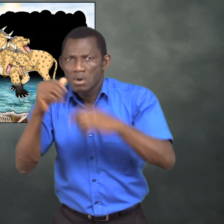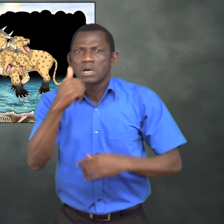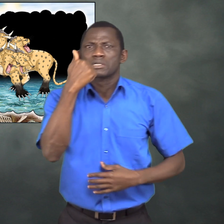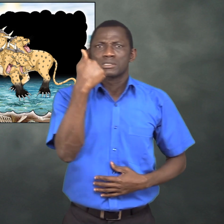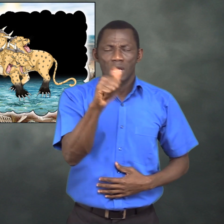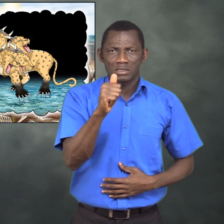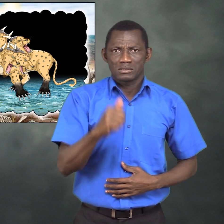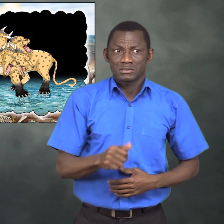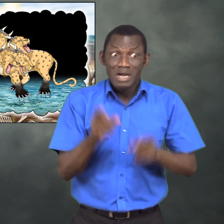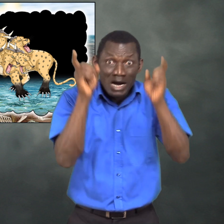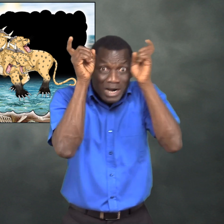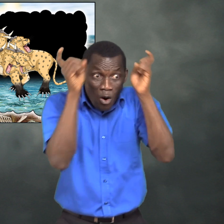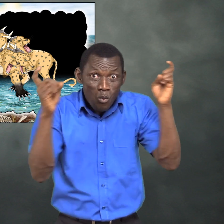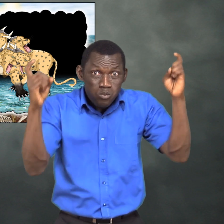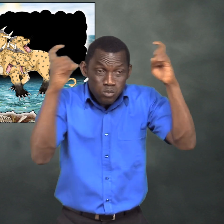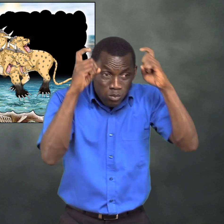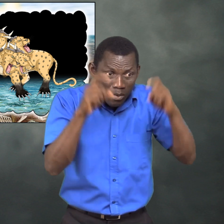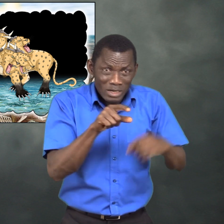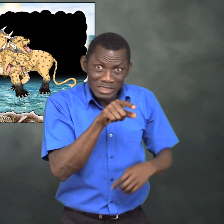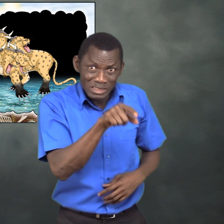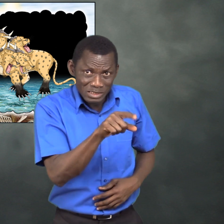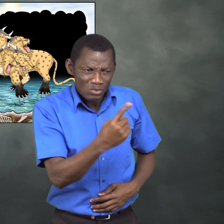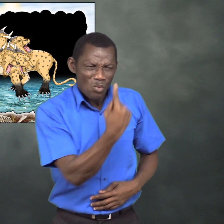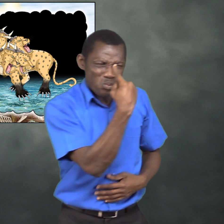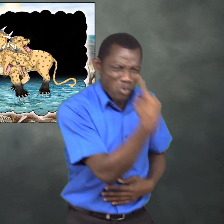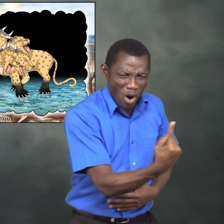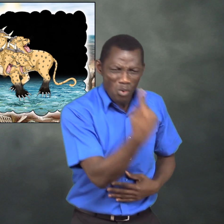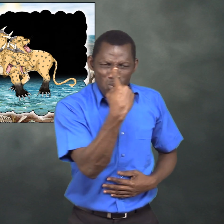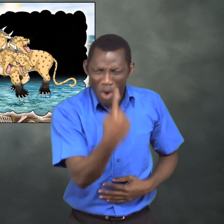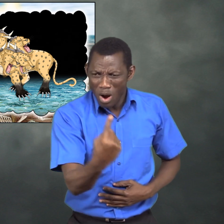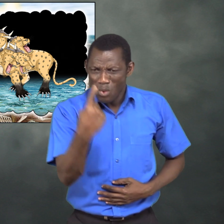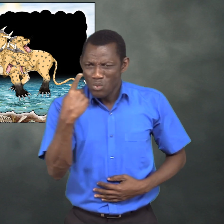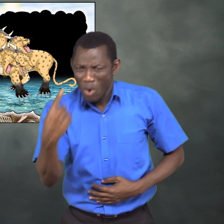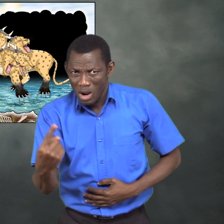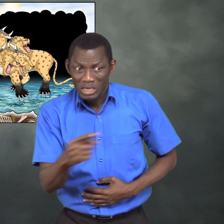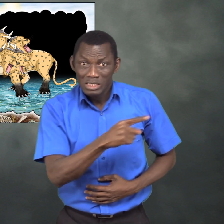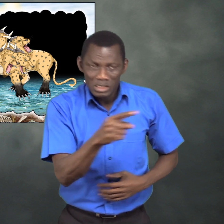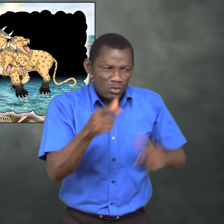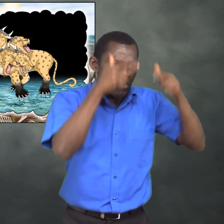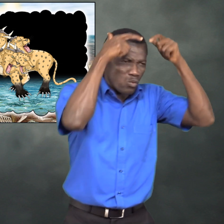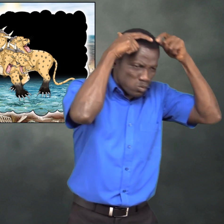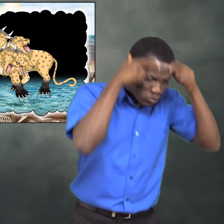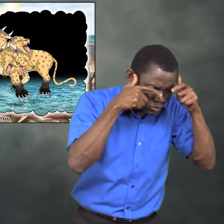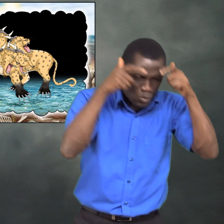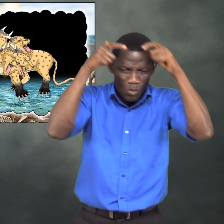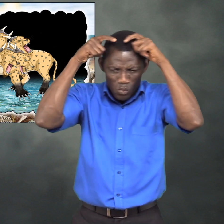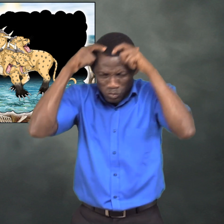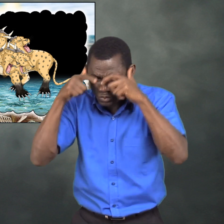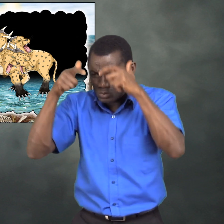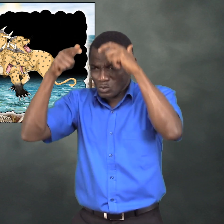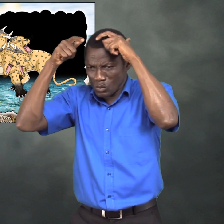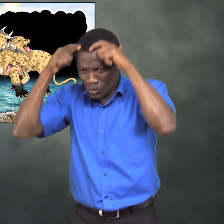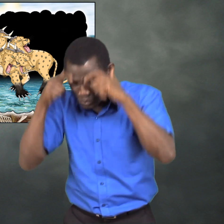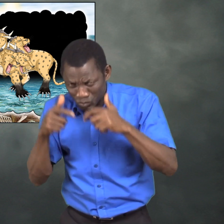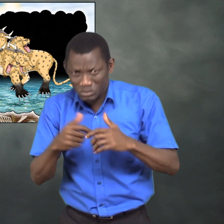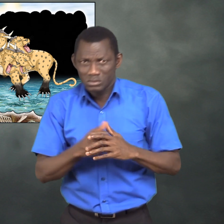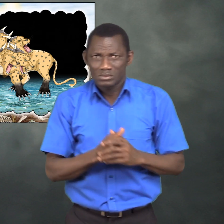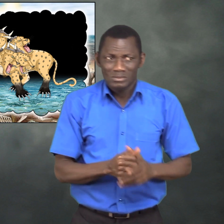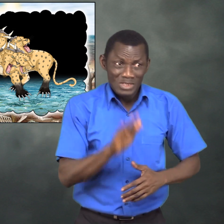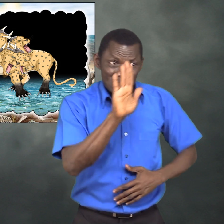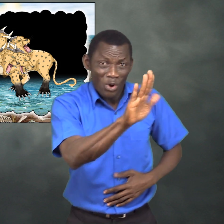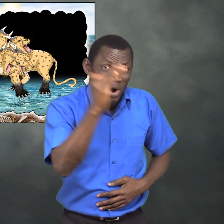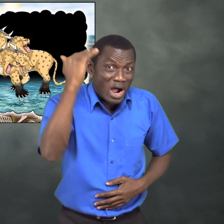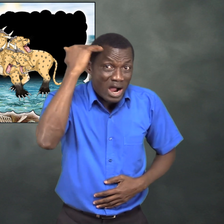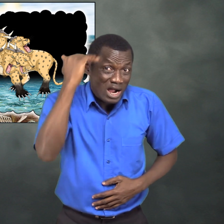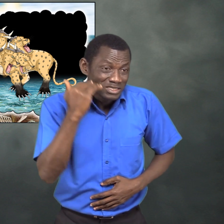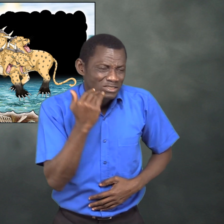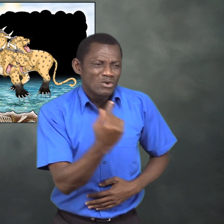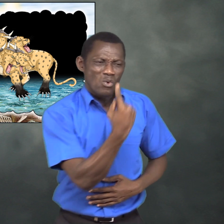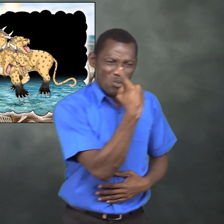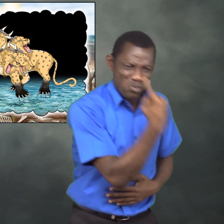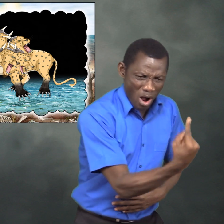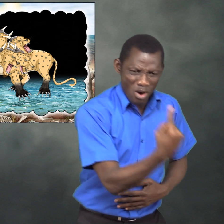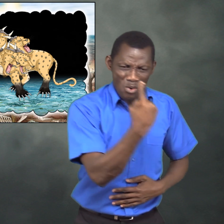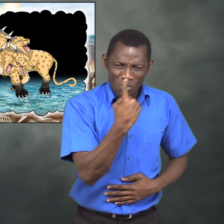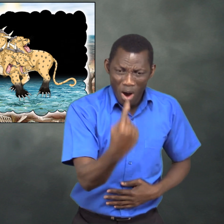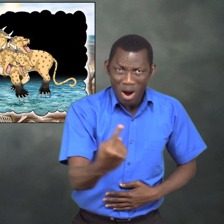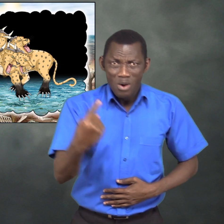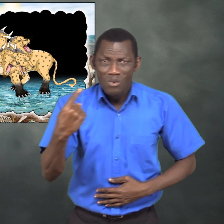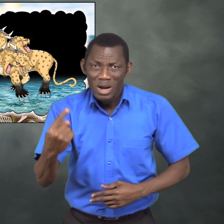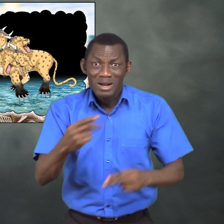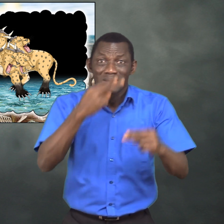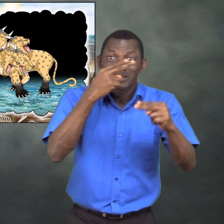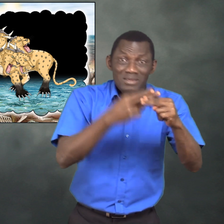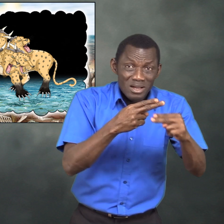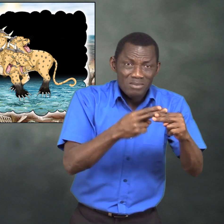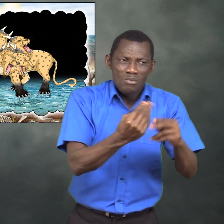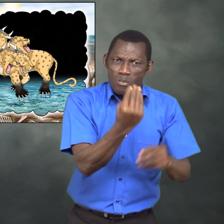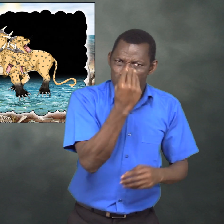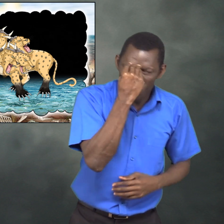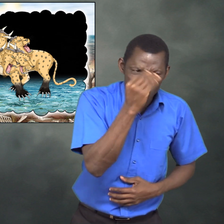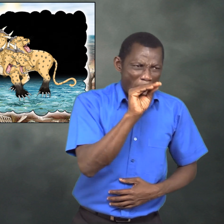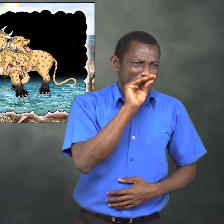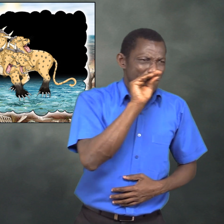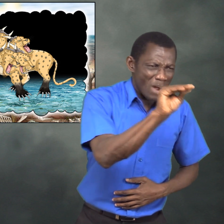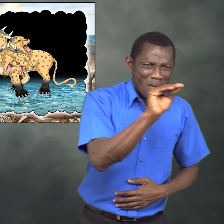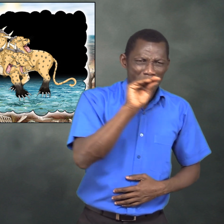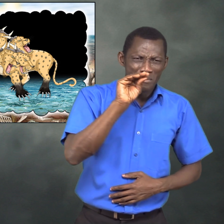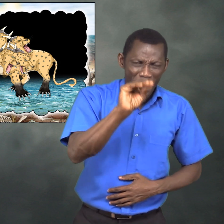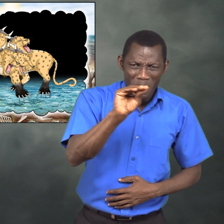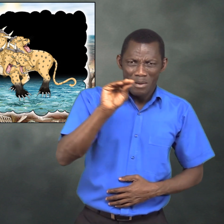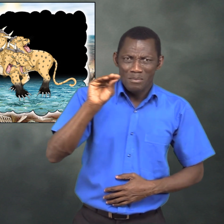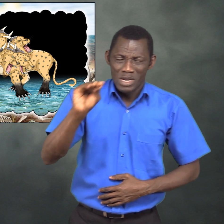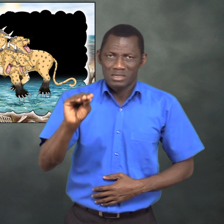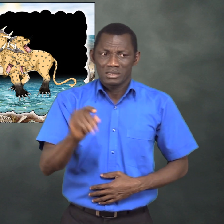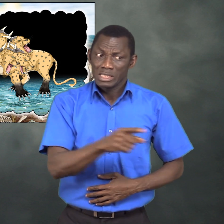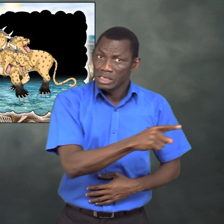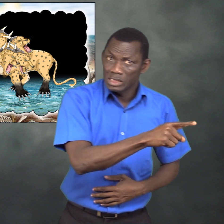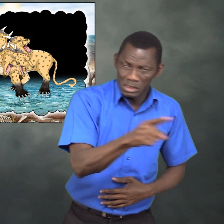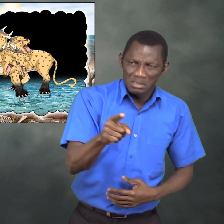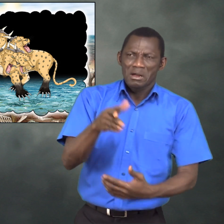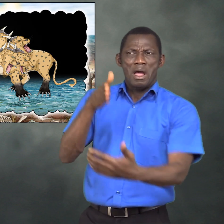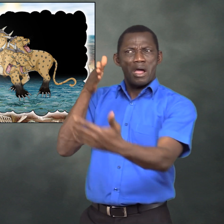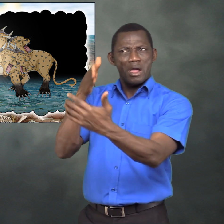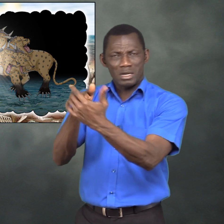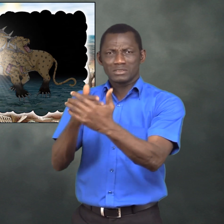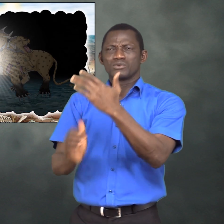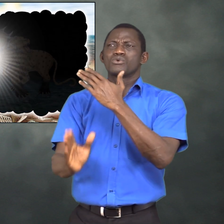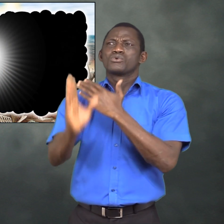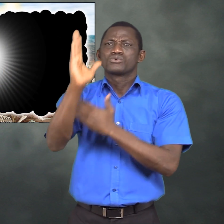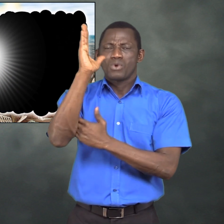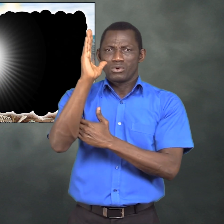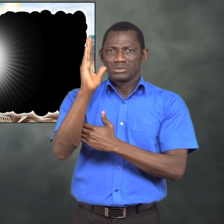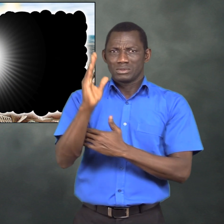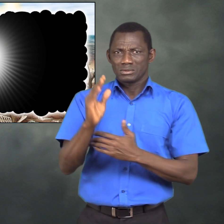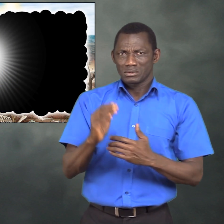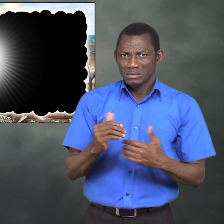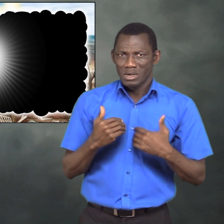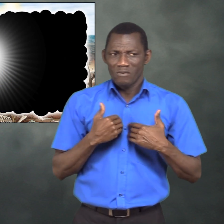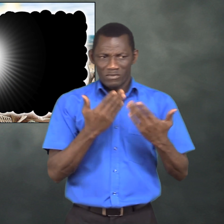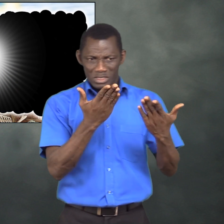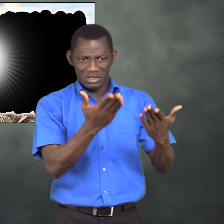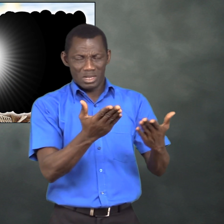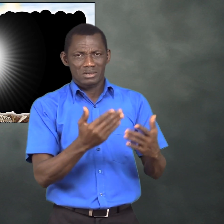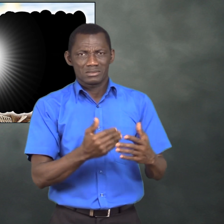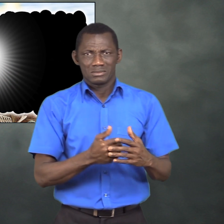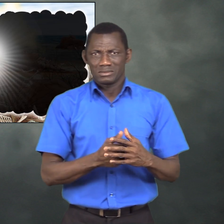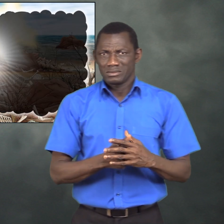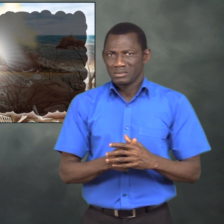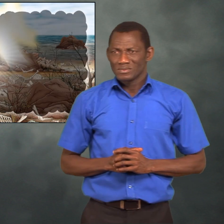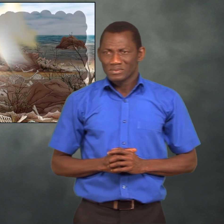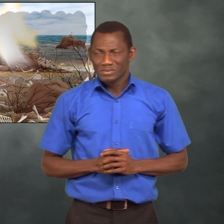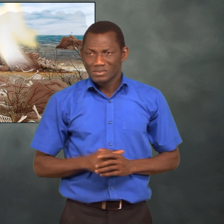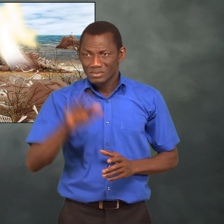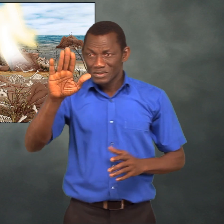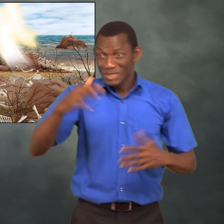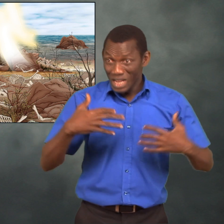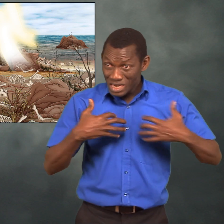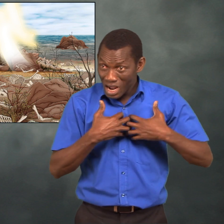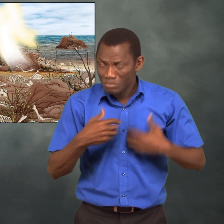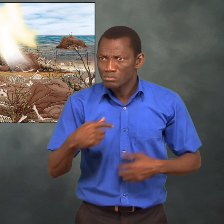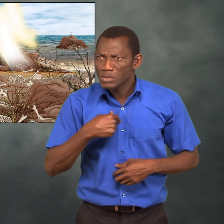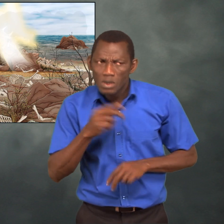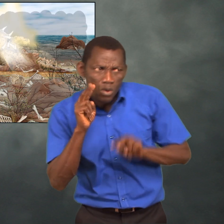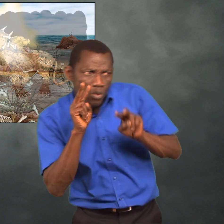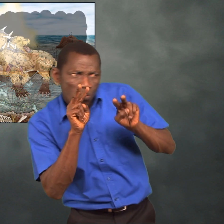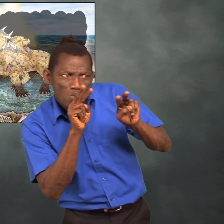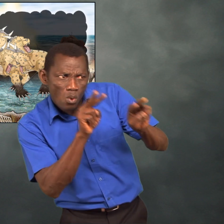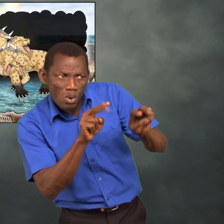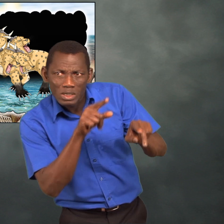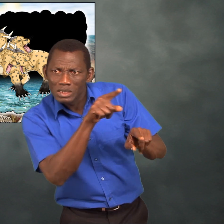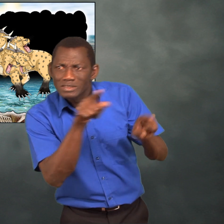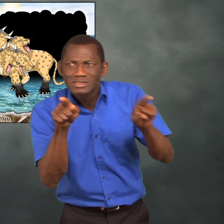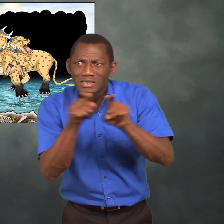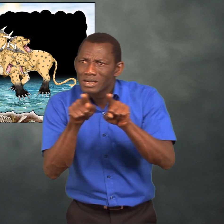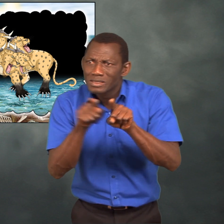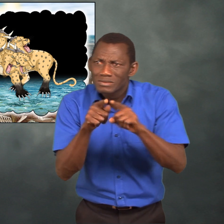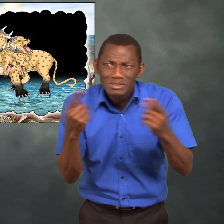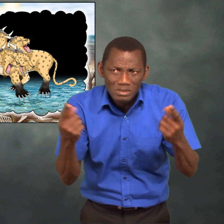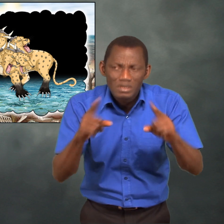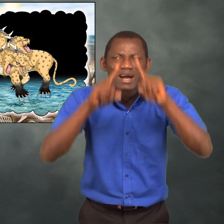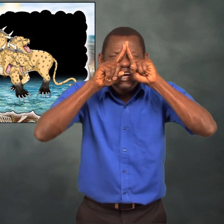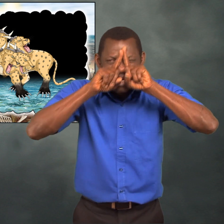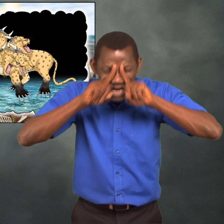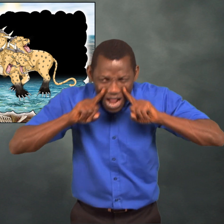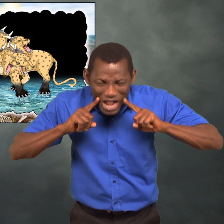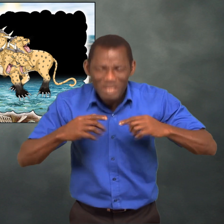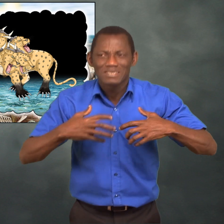There were ten royal crowns on its horns and blasphemous names on its heads.